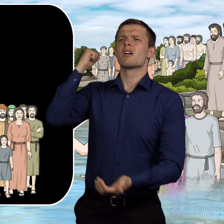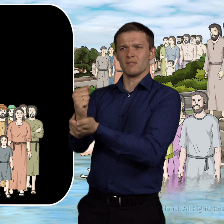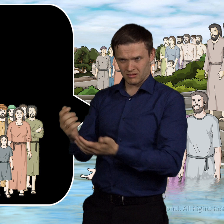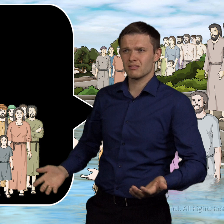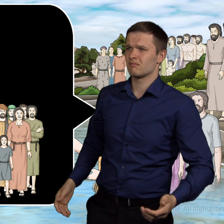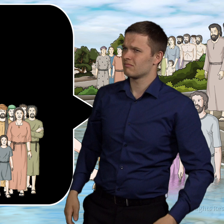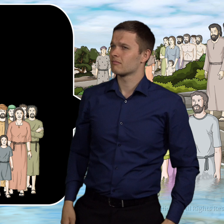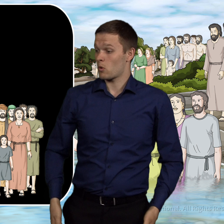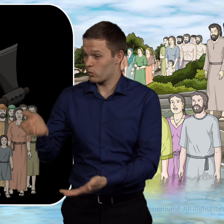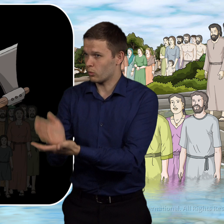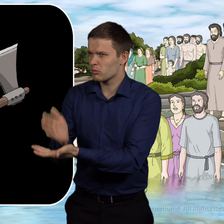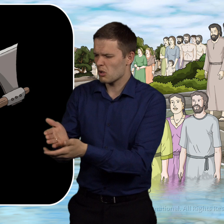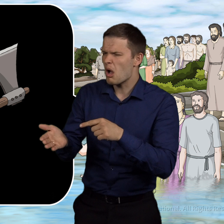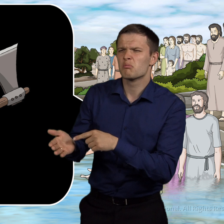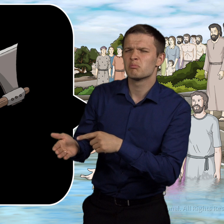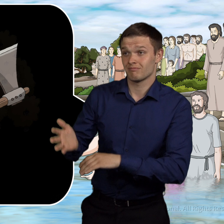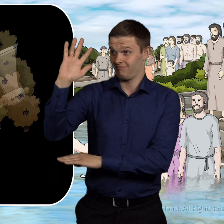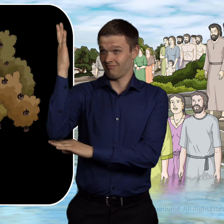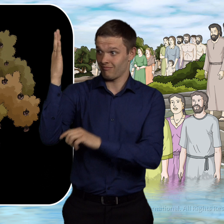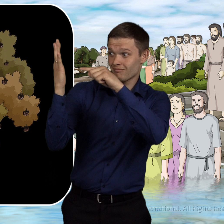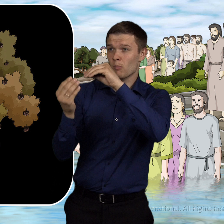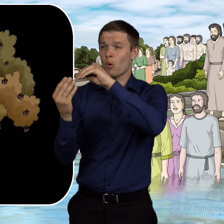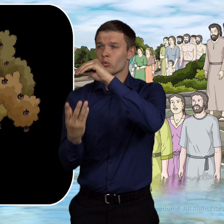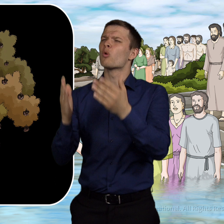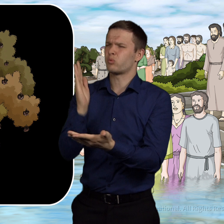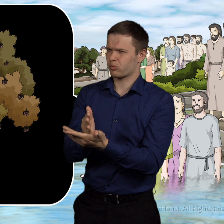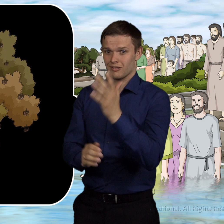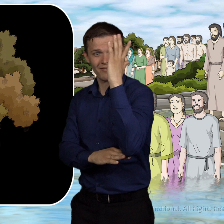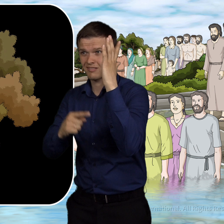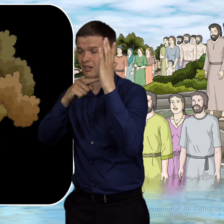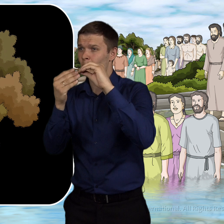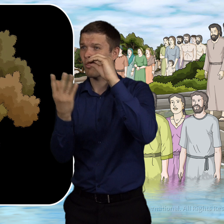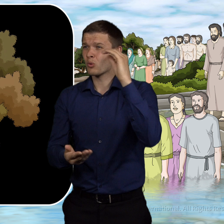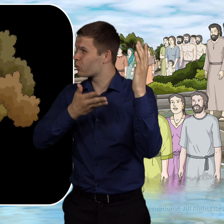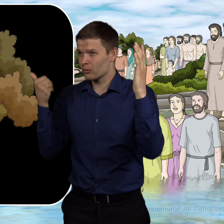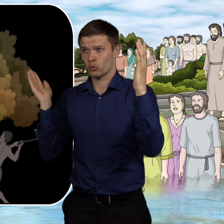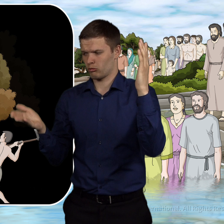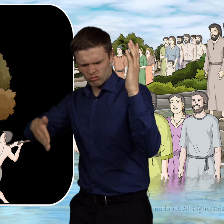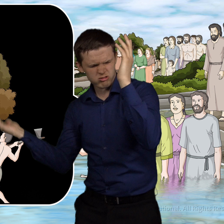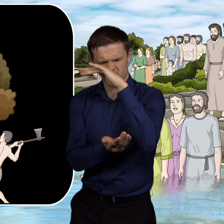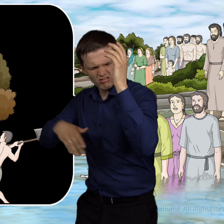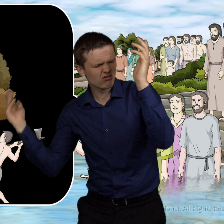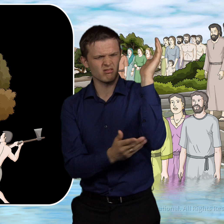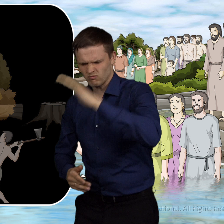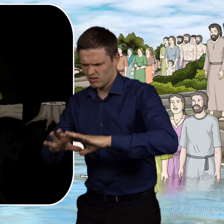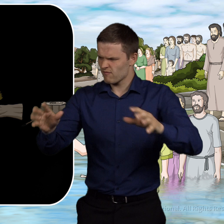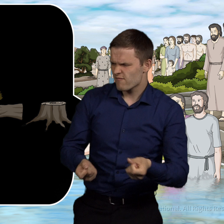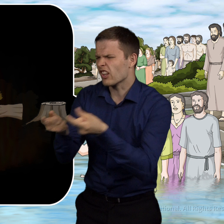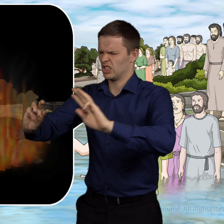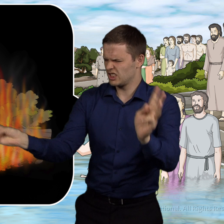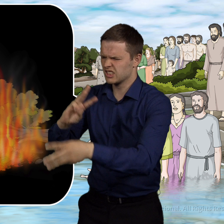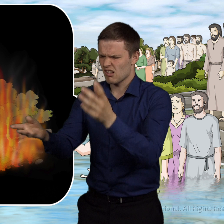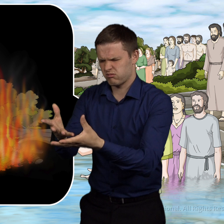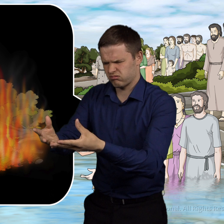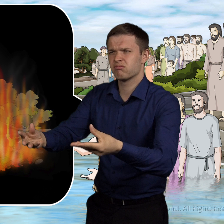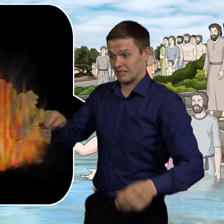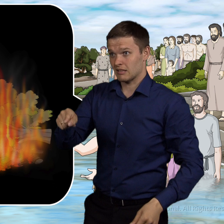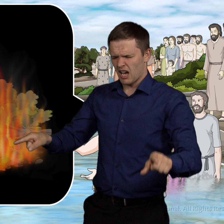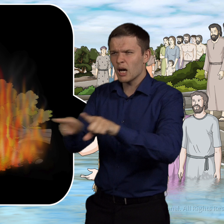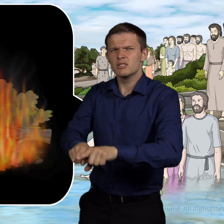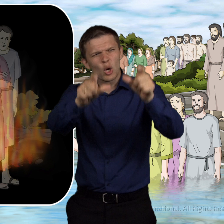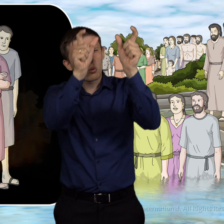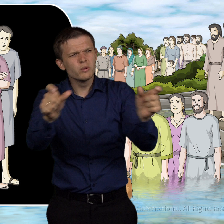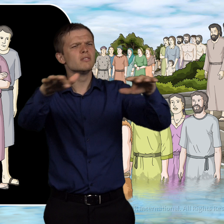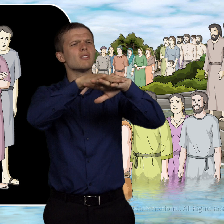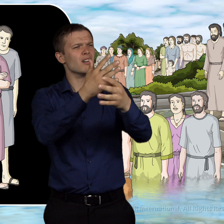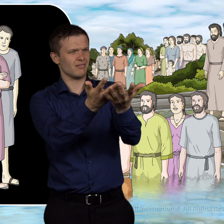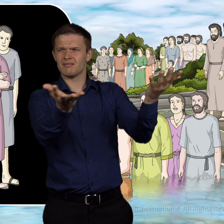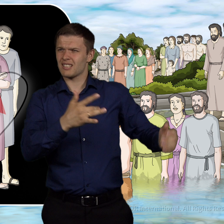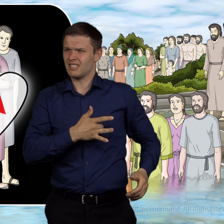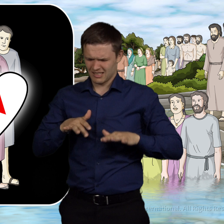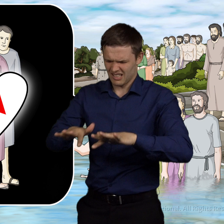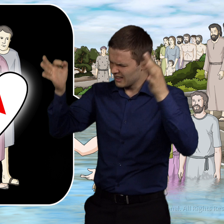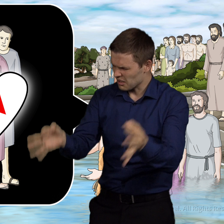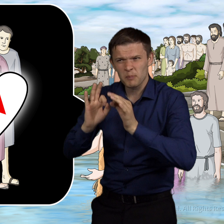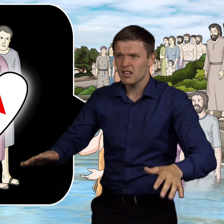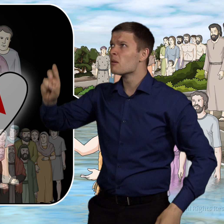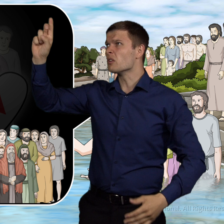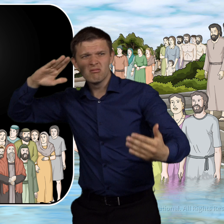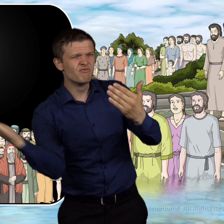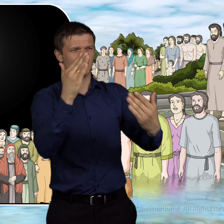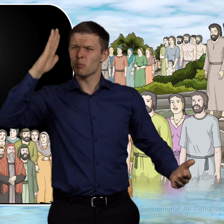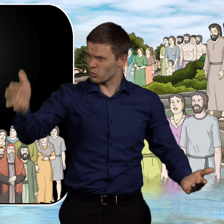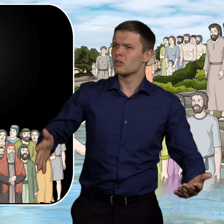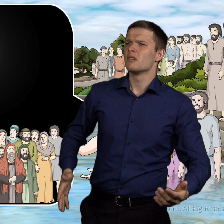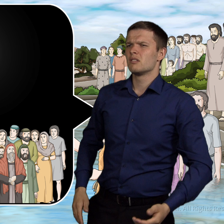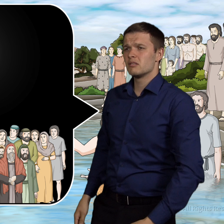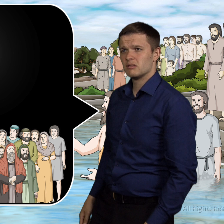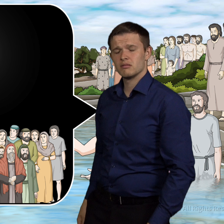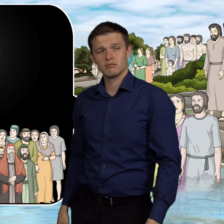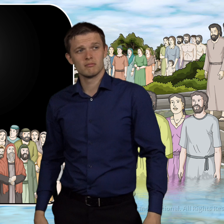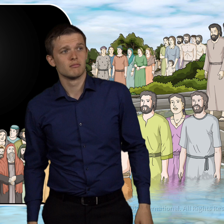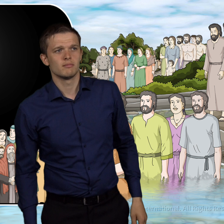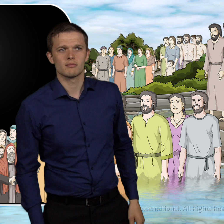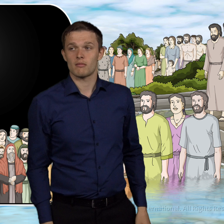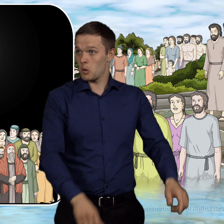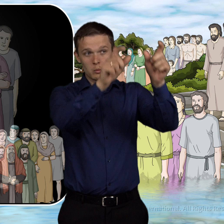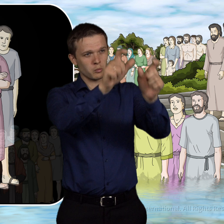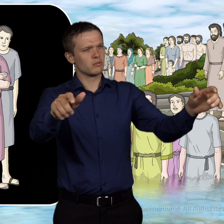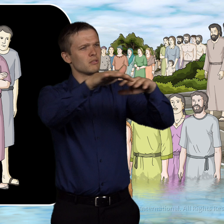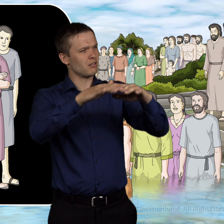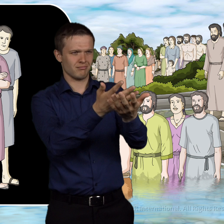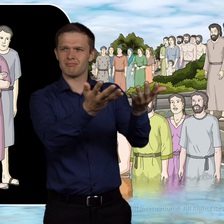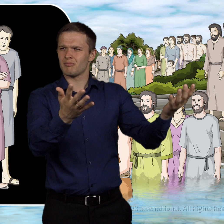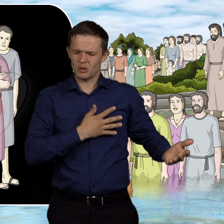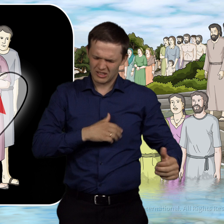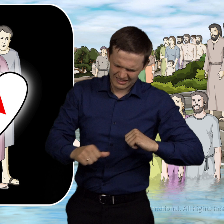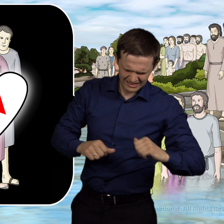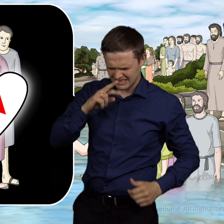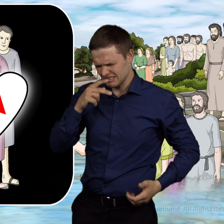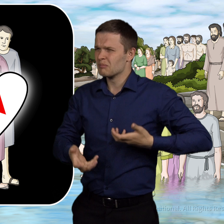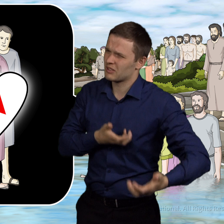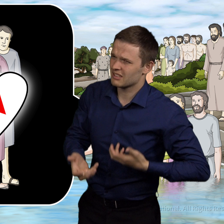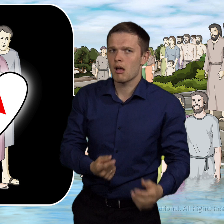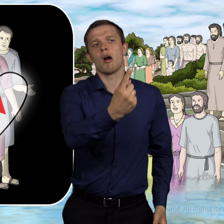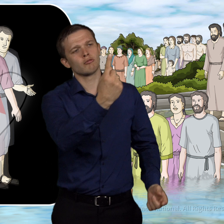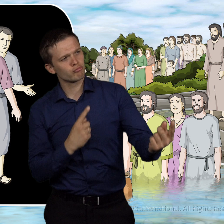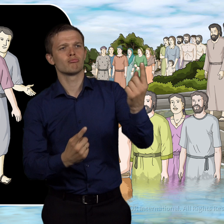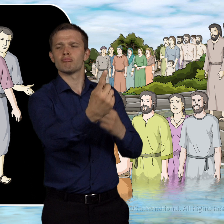The axe lies ready at the root of the trees, and every tree that does not produce good fruit will be cut down and thrown into the fire.